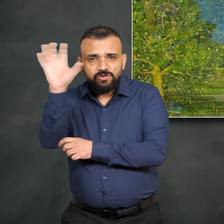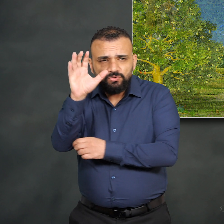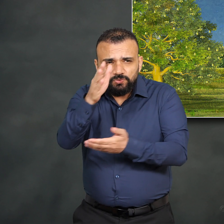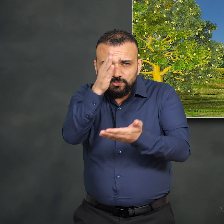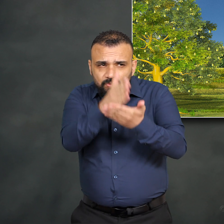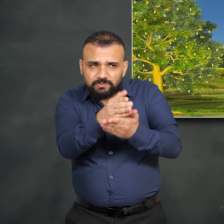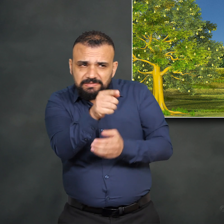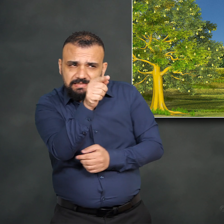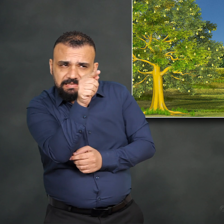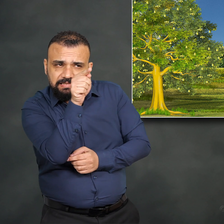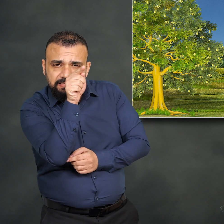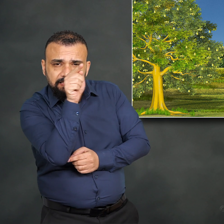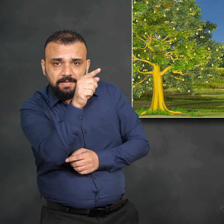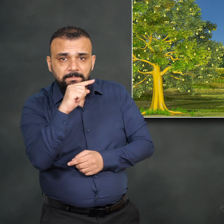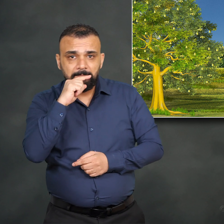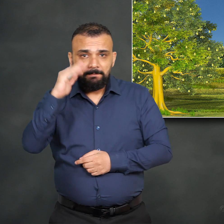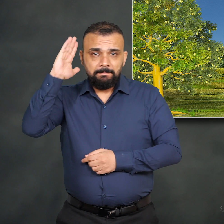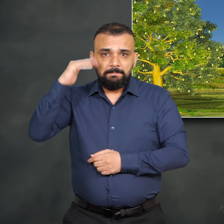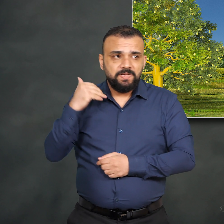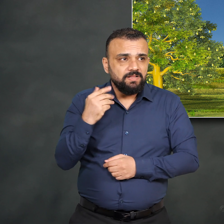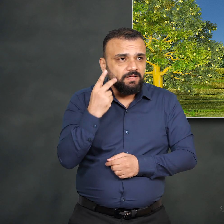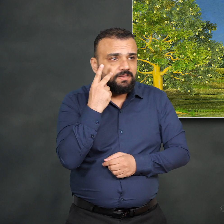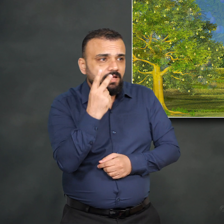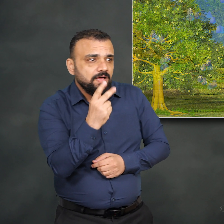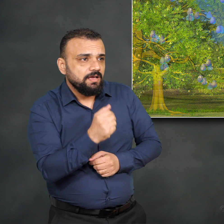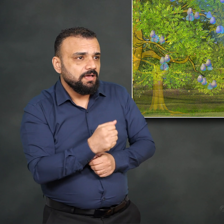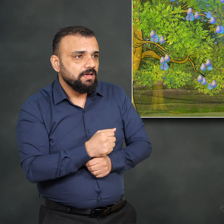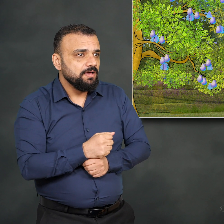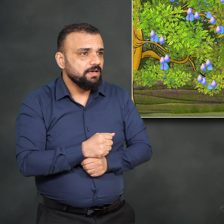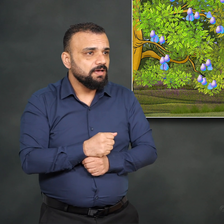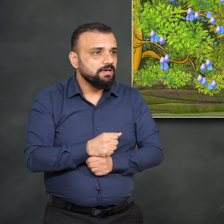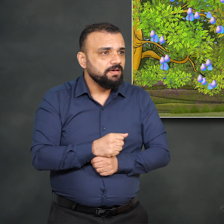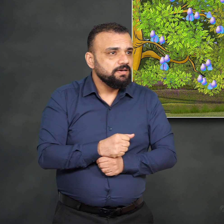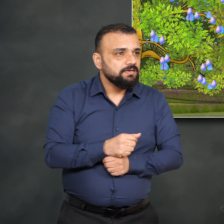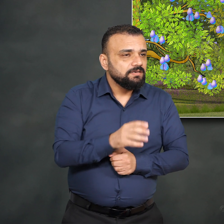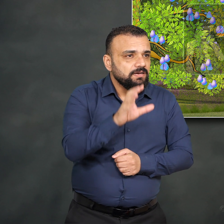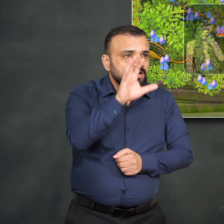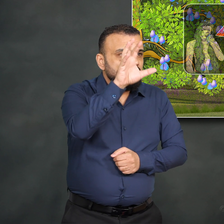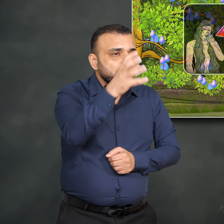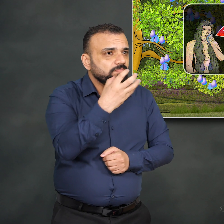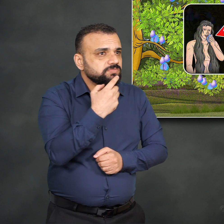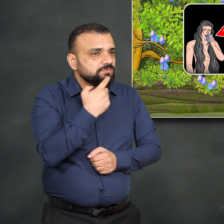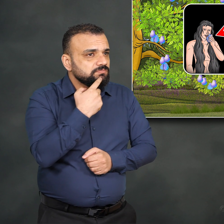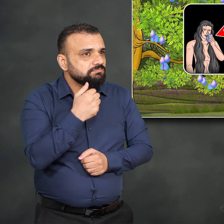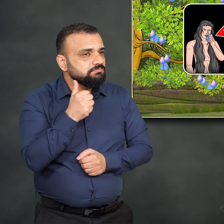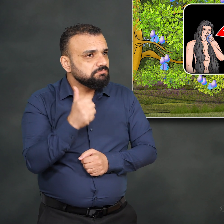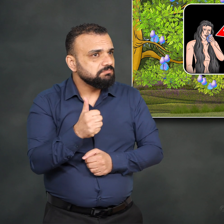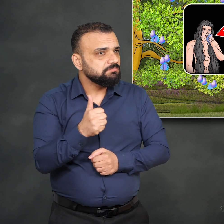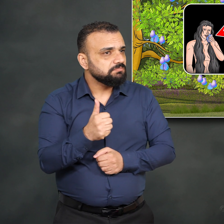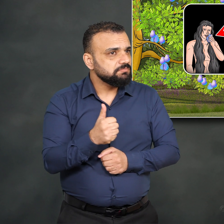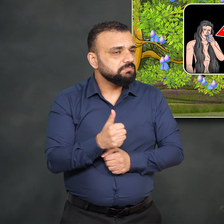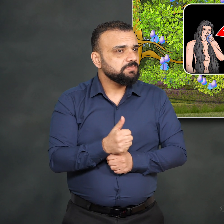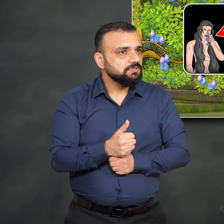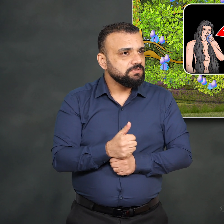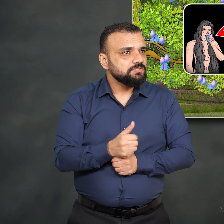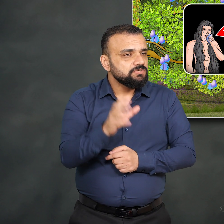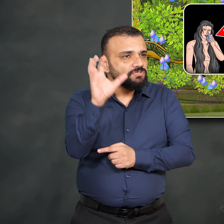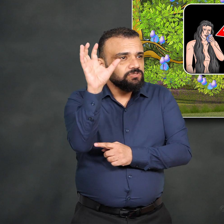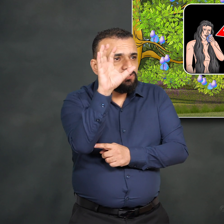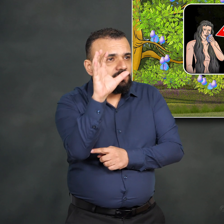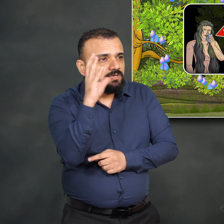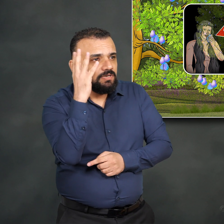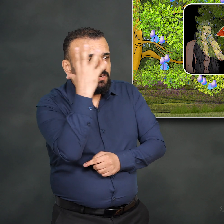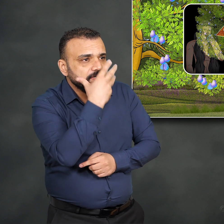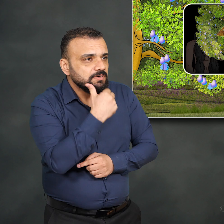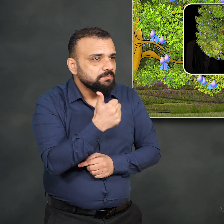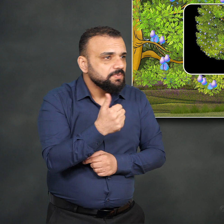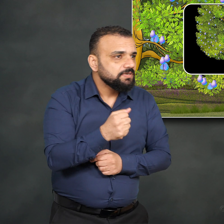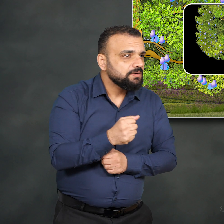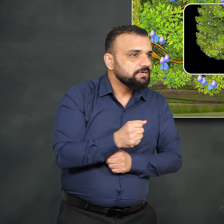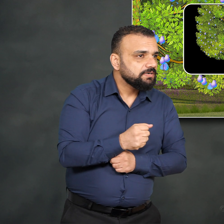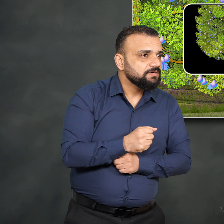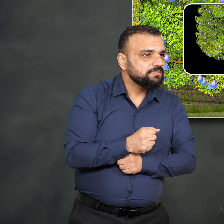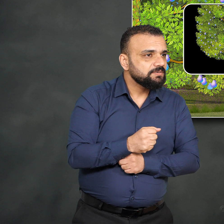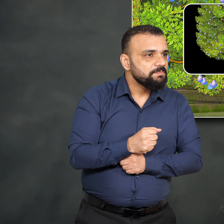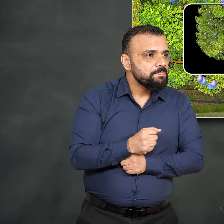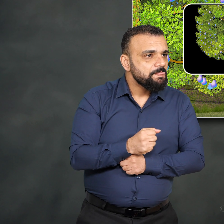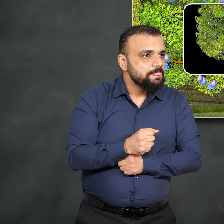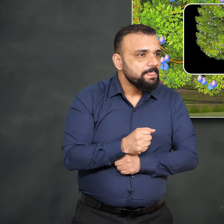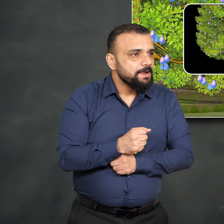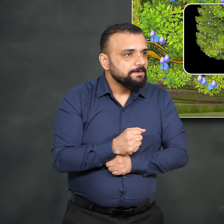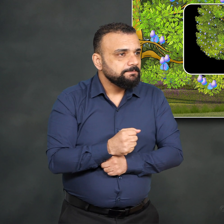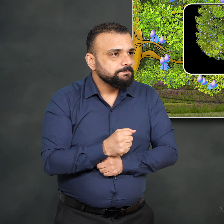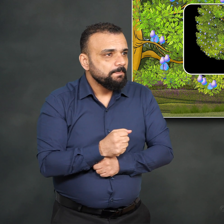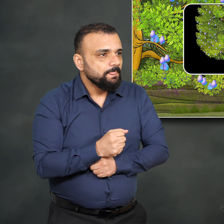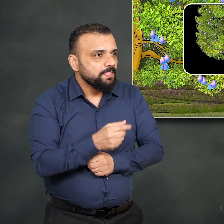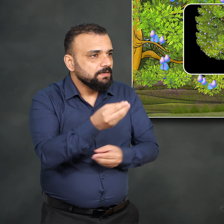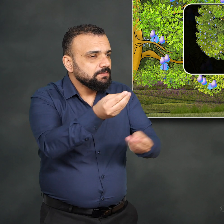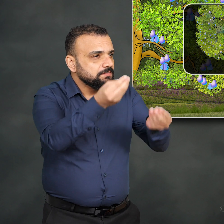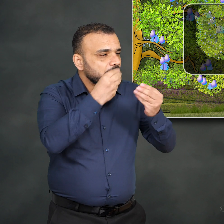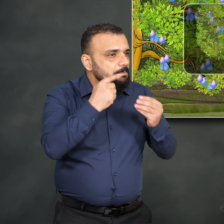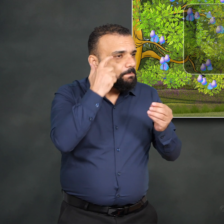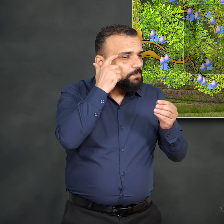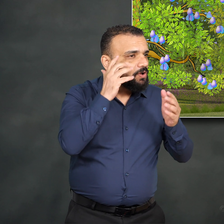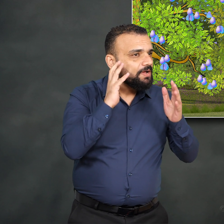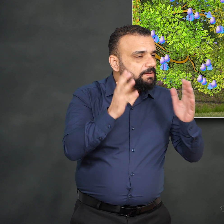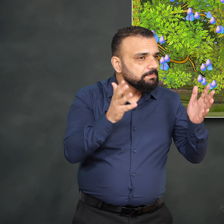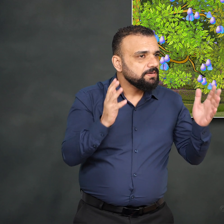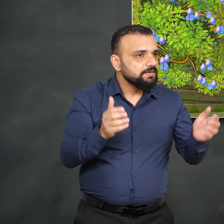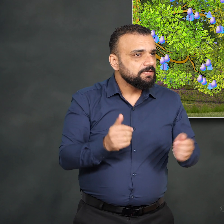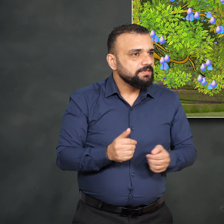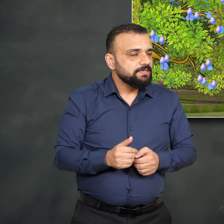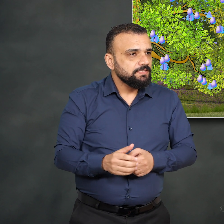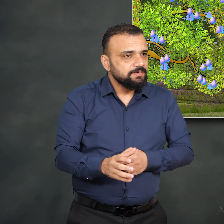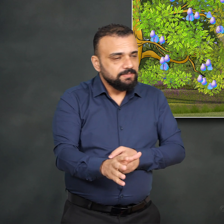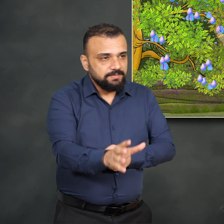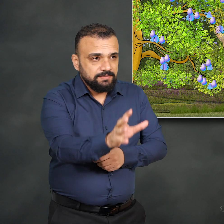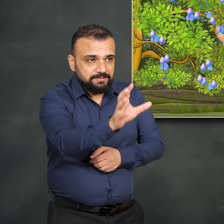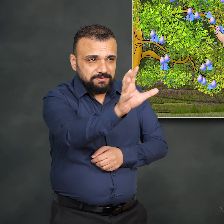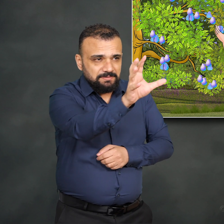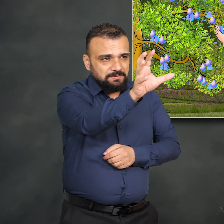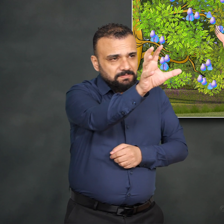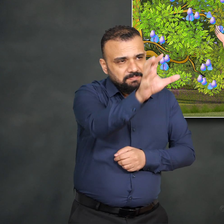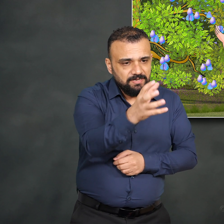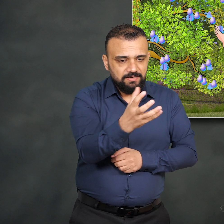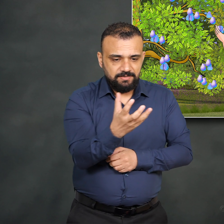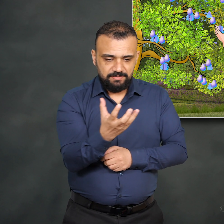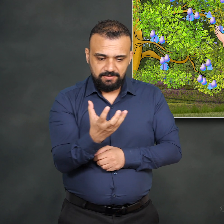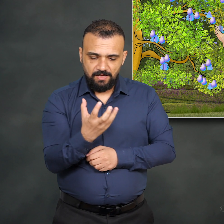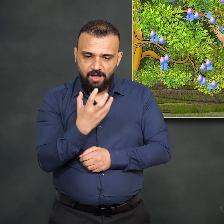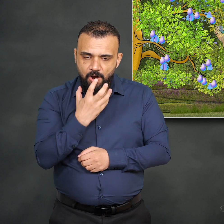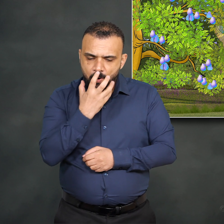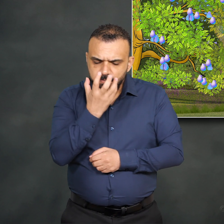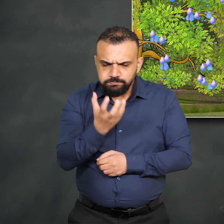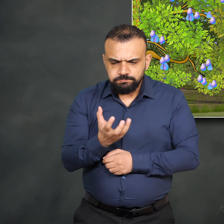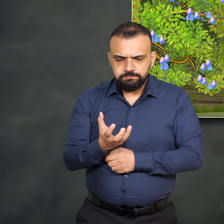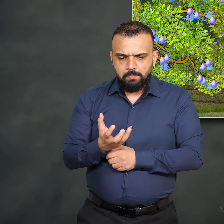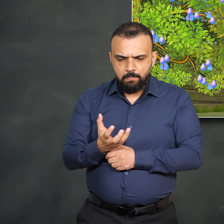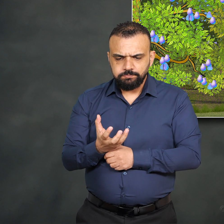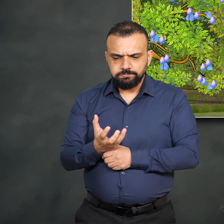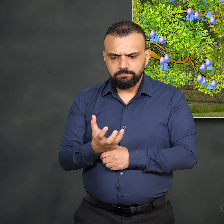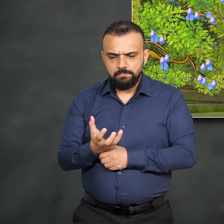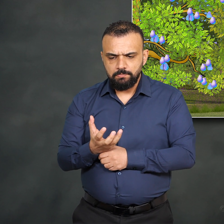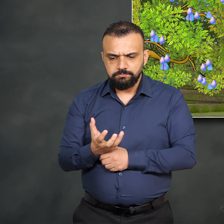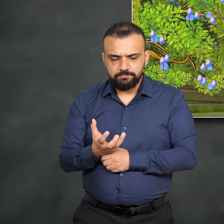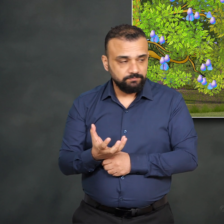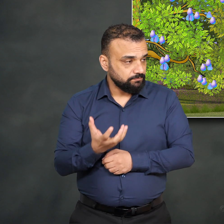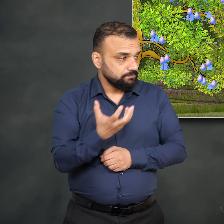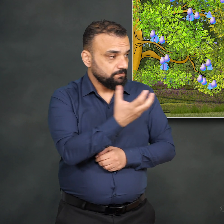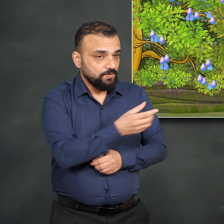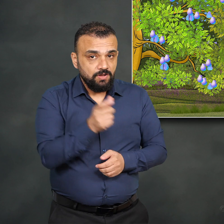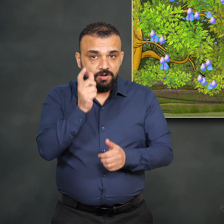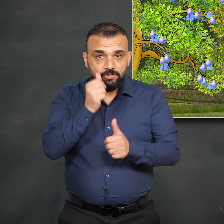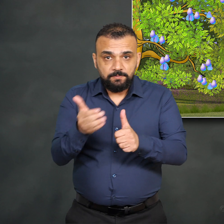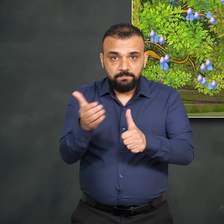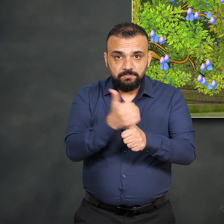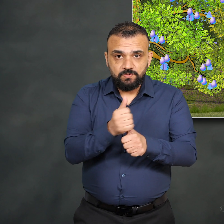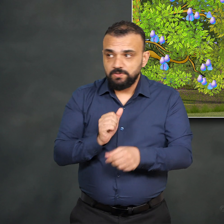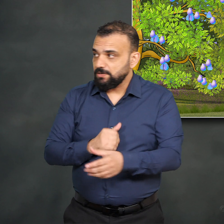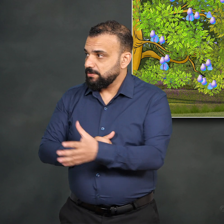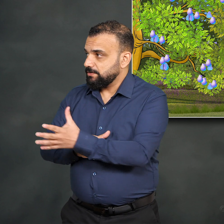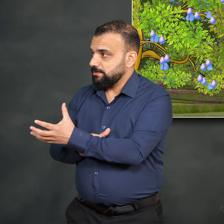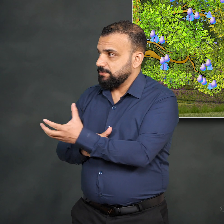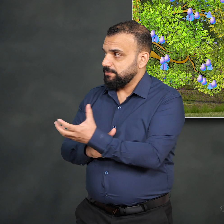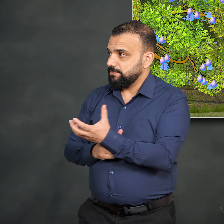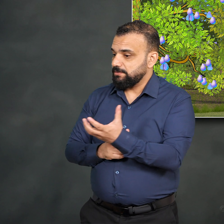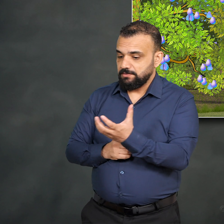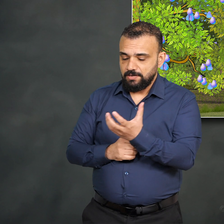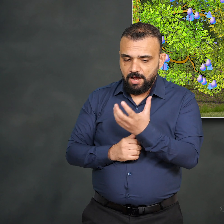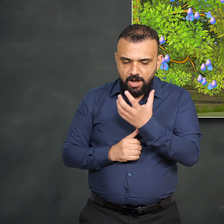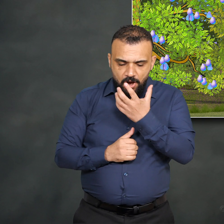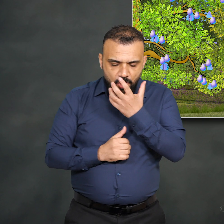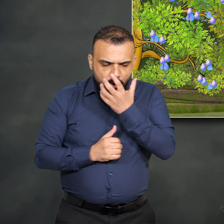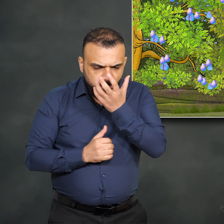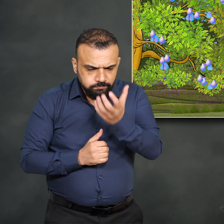When the woman saw that the tree was good for food and pleasing to the eyes, and that it was desirable for obtaining wisdom, she took the fruit and ate it.